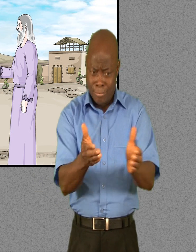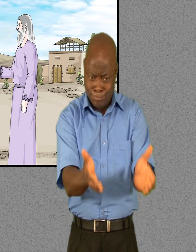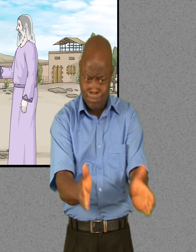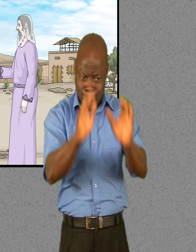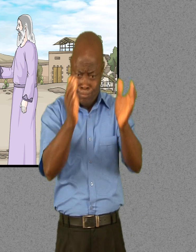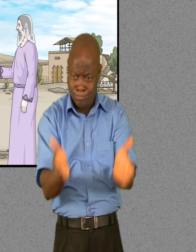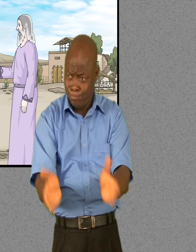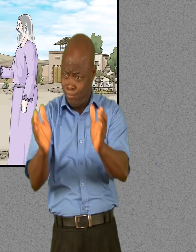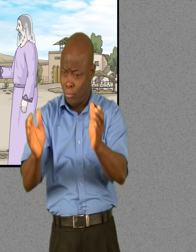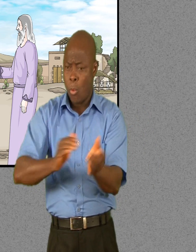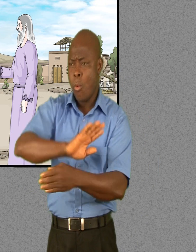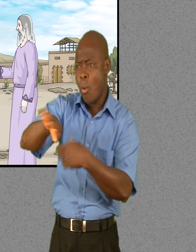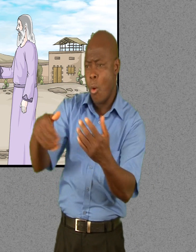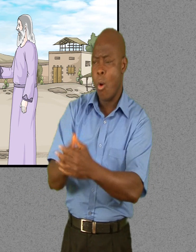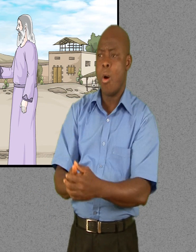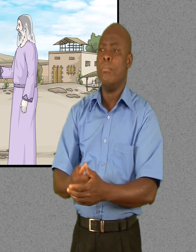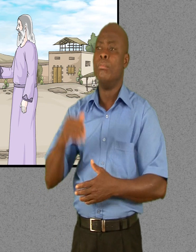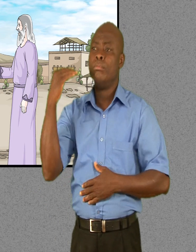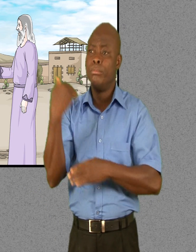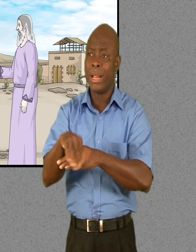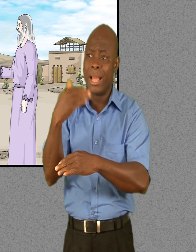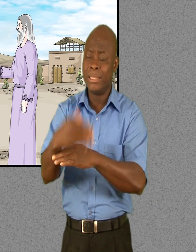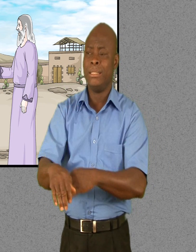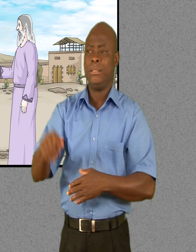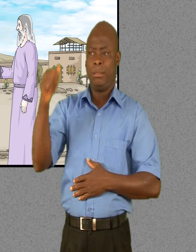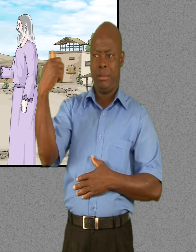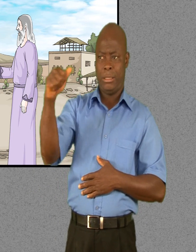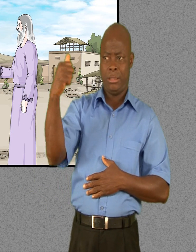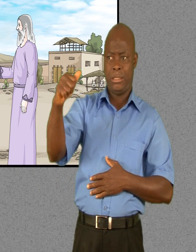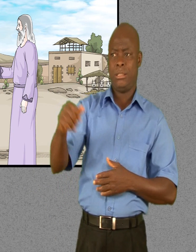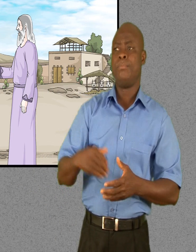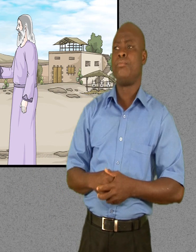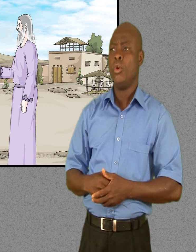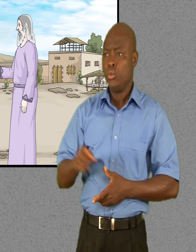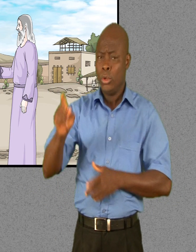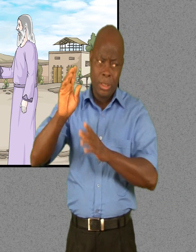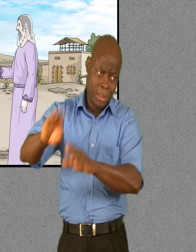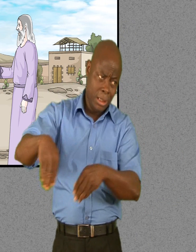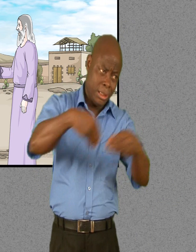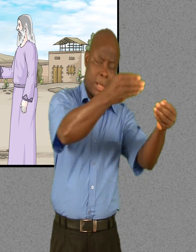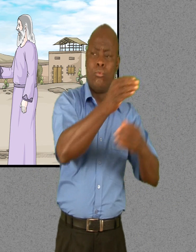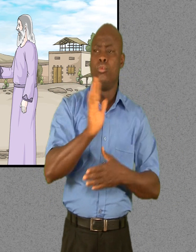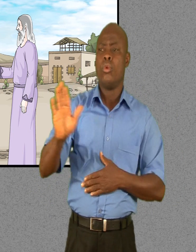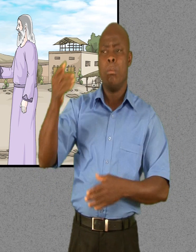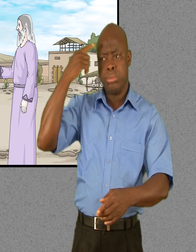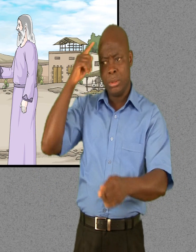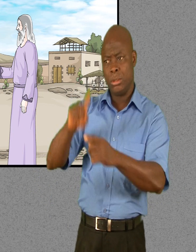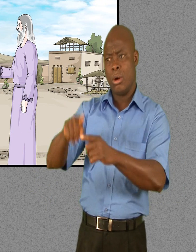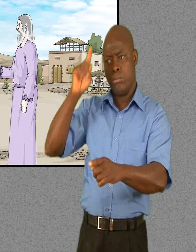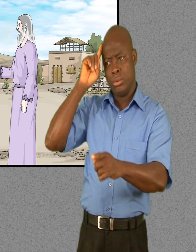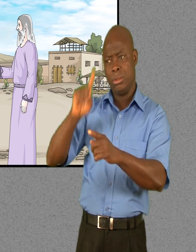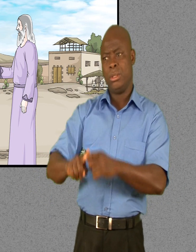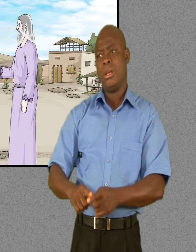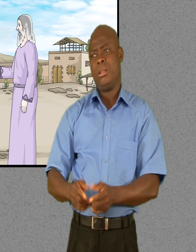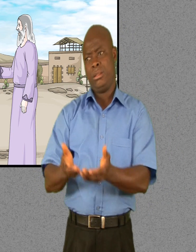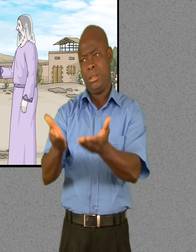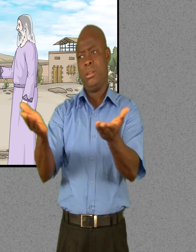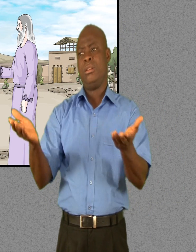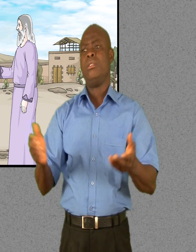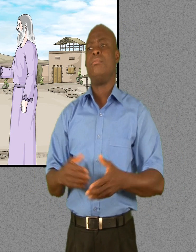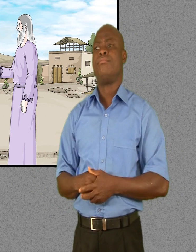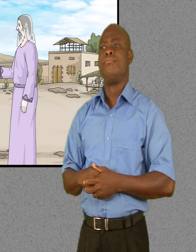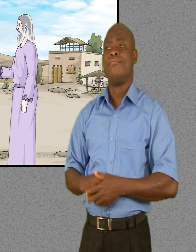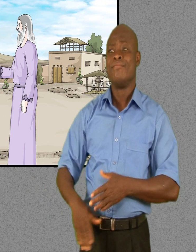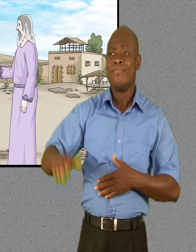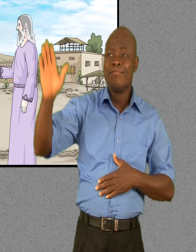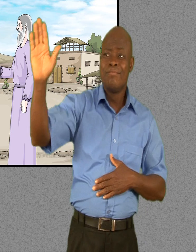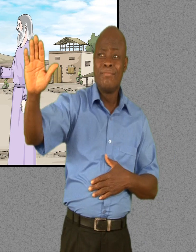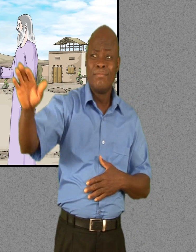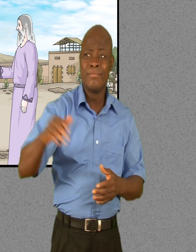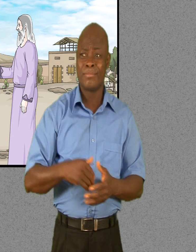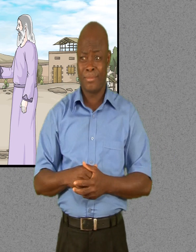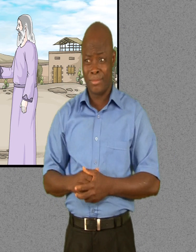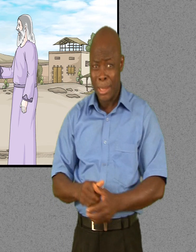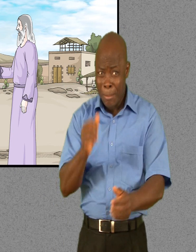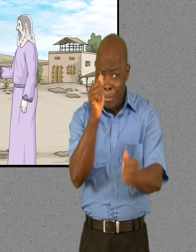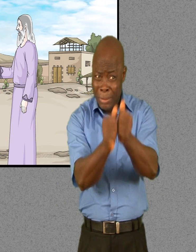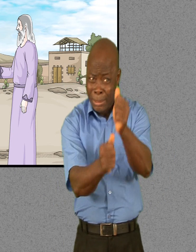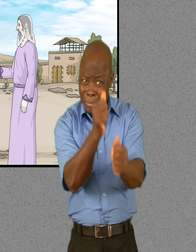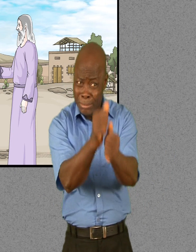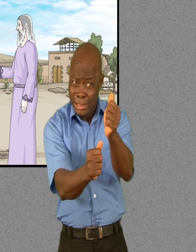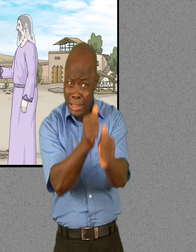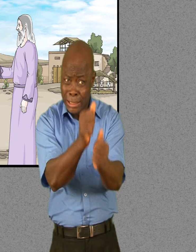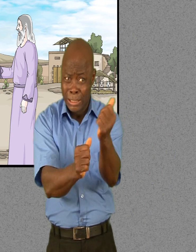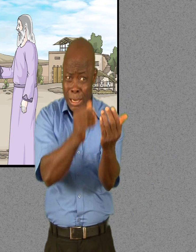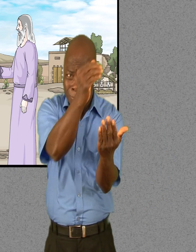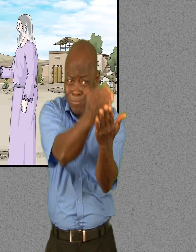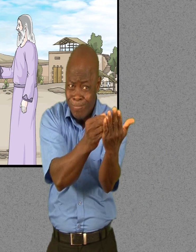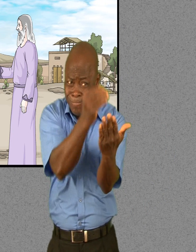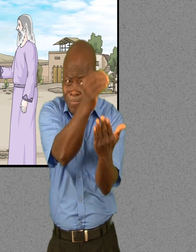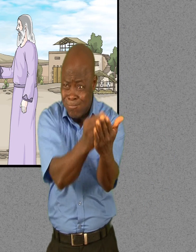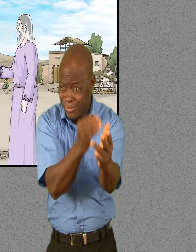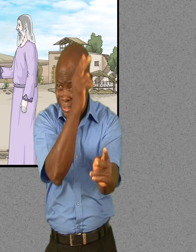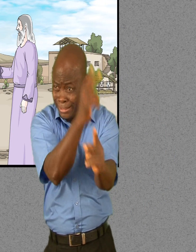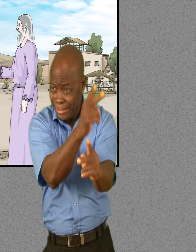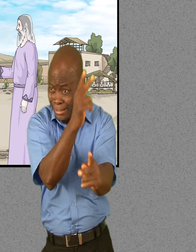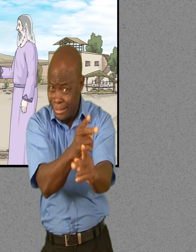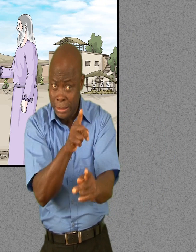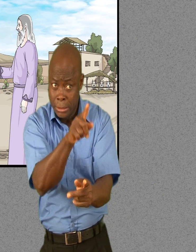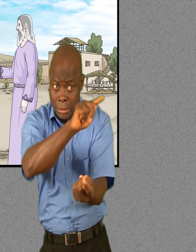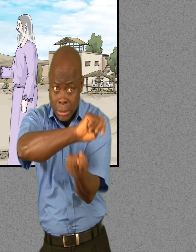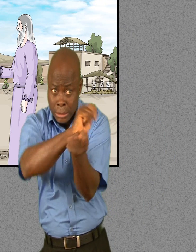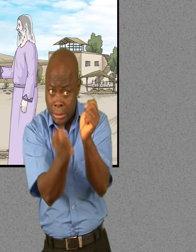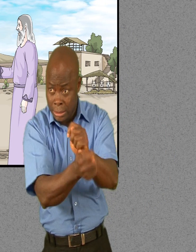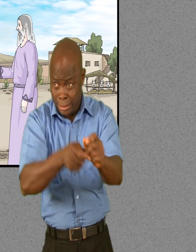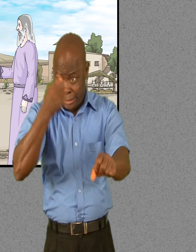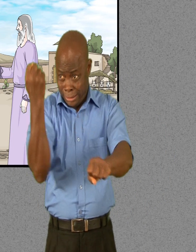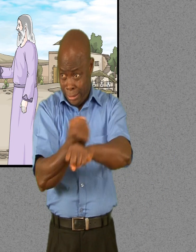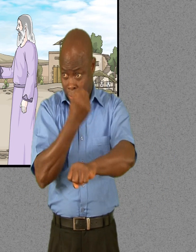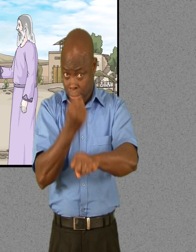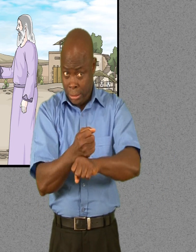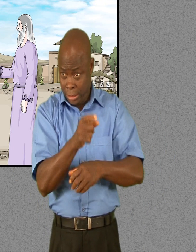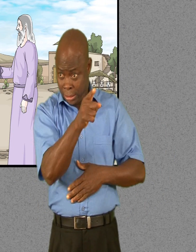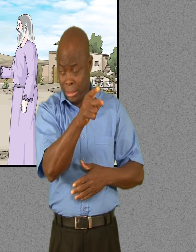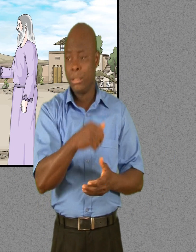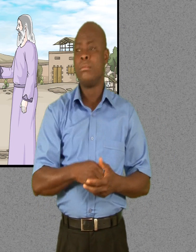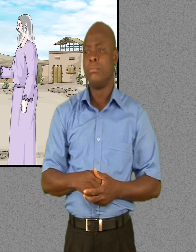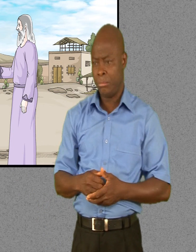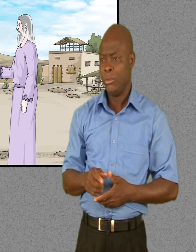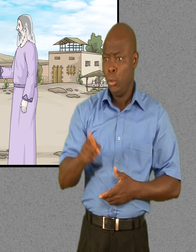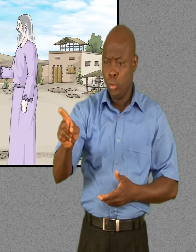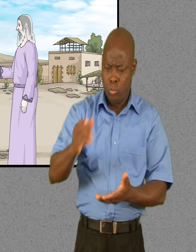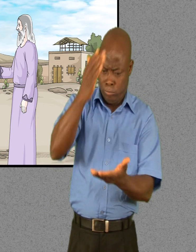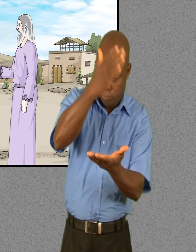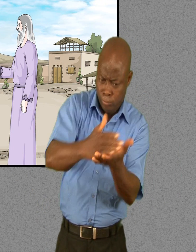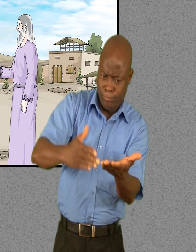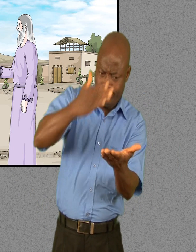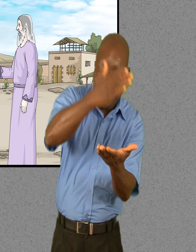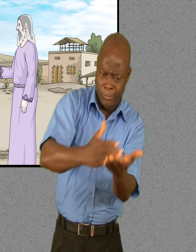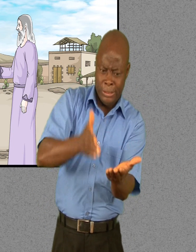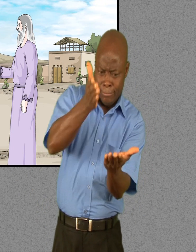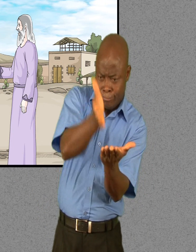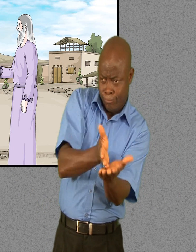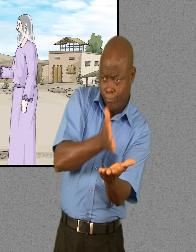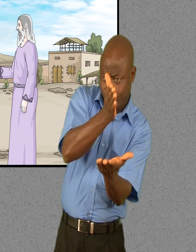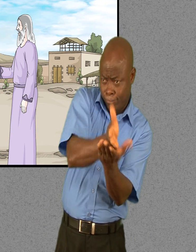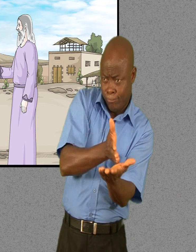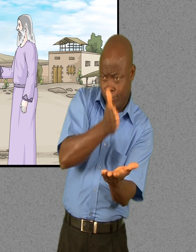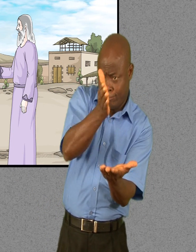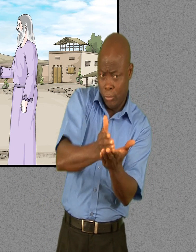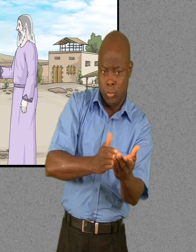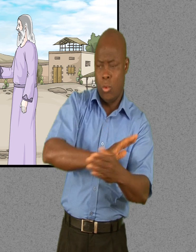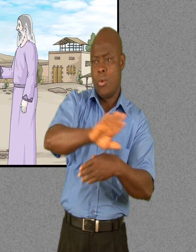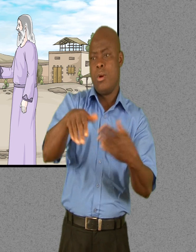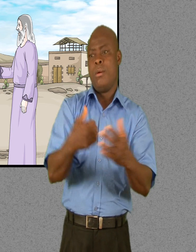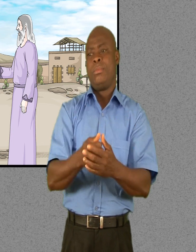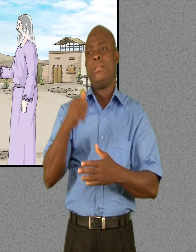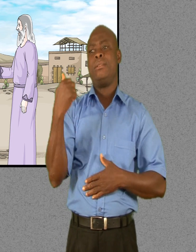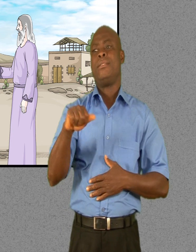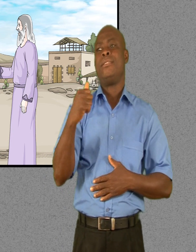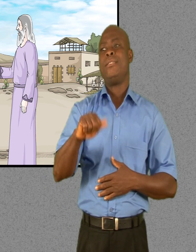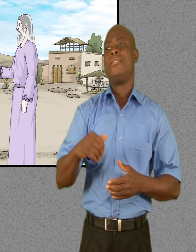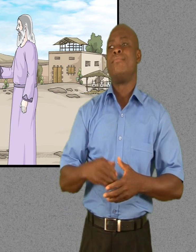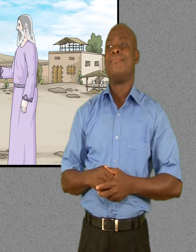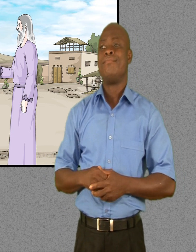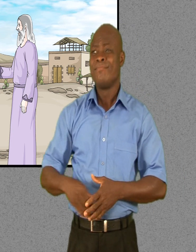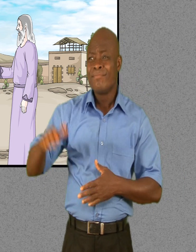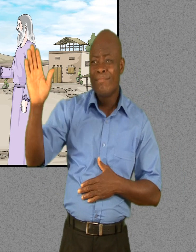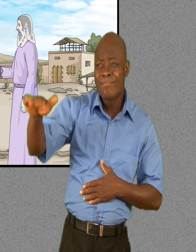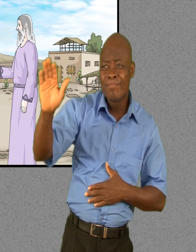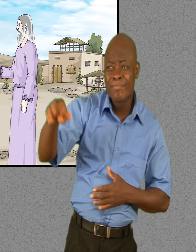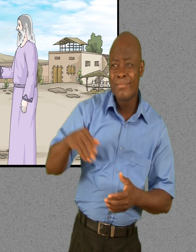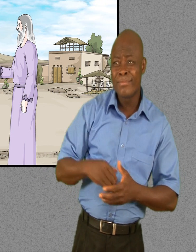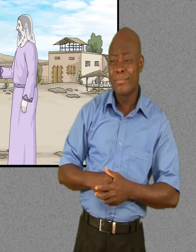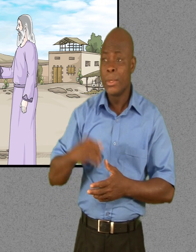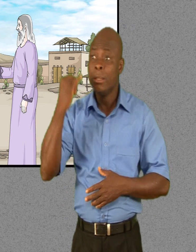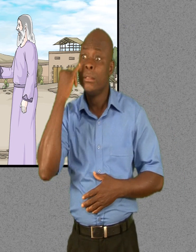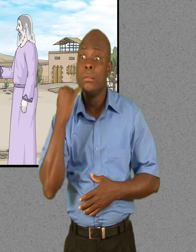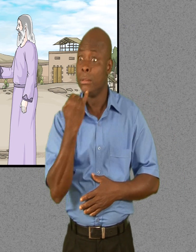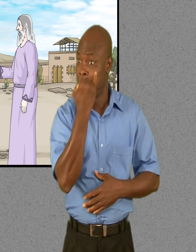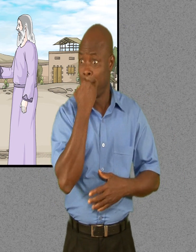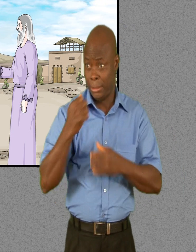Take also these ten portions of cheese to the commander of their unit.